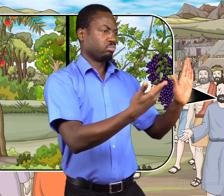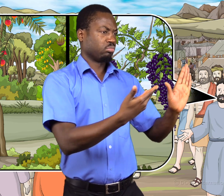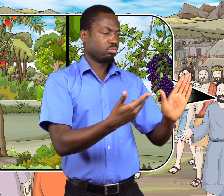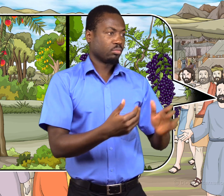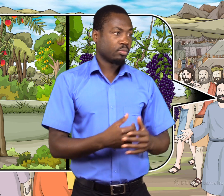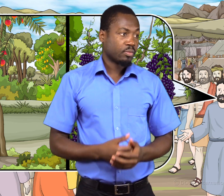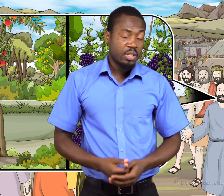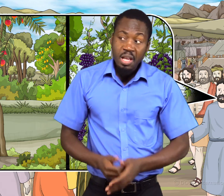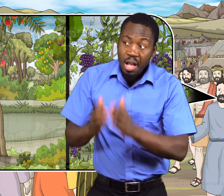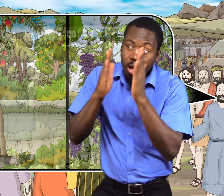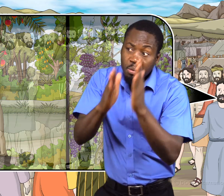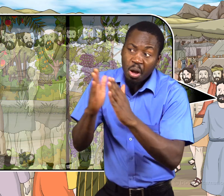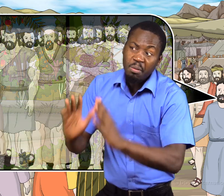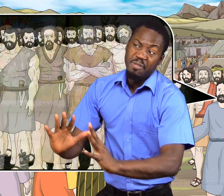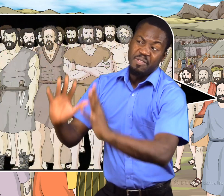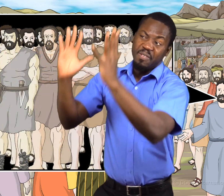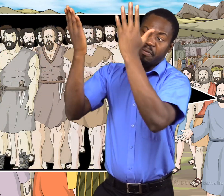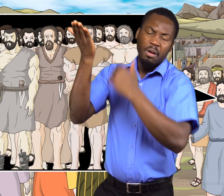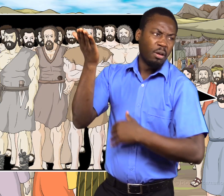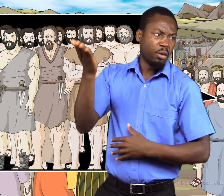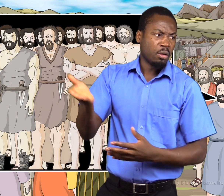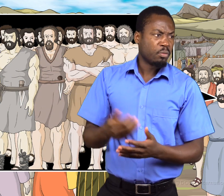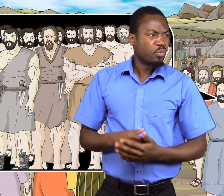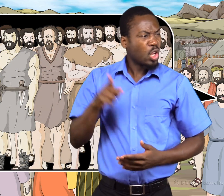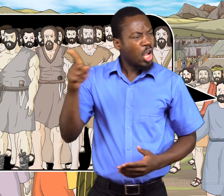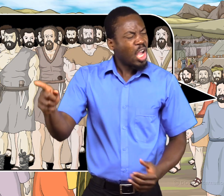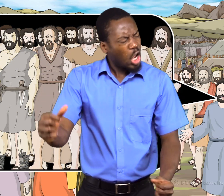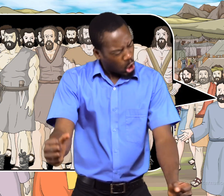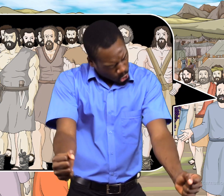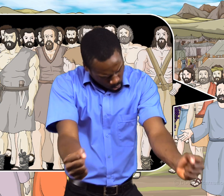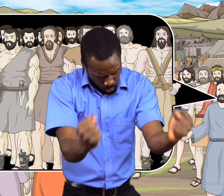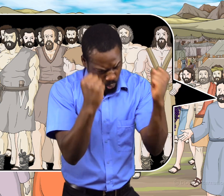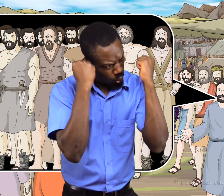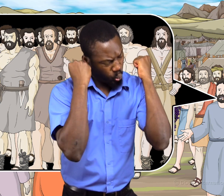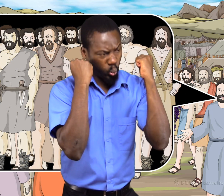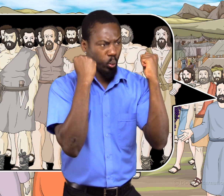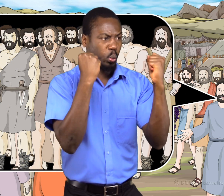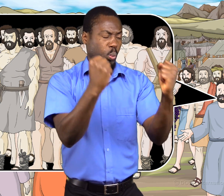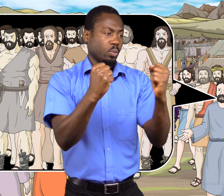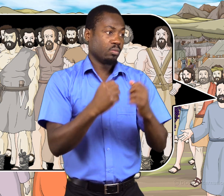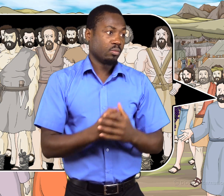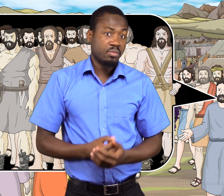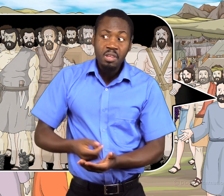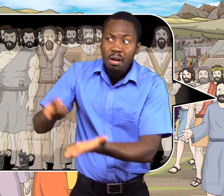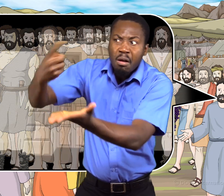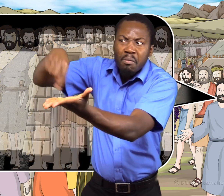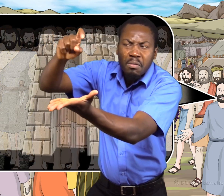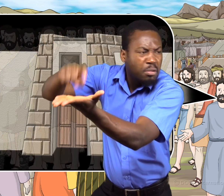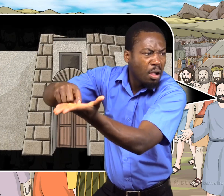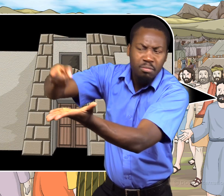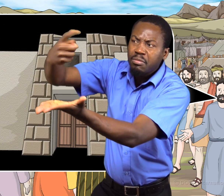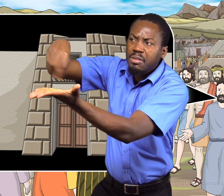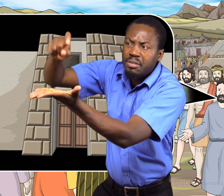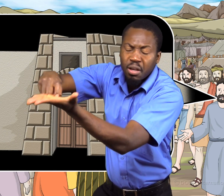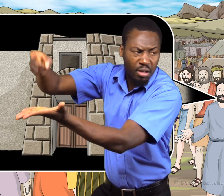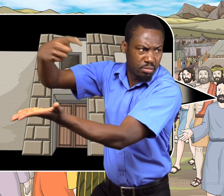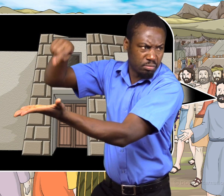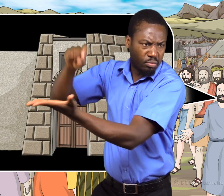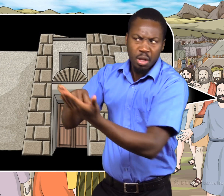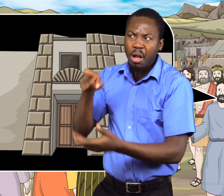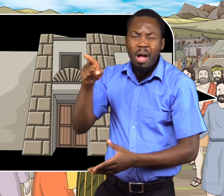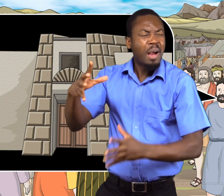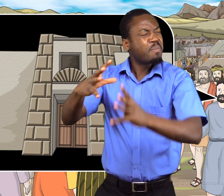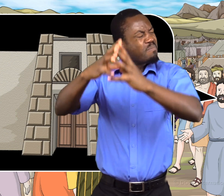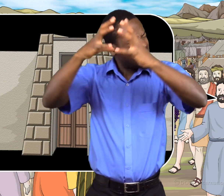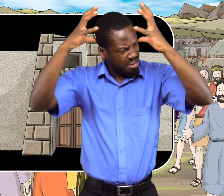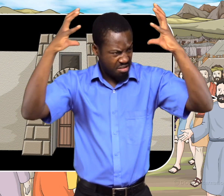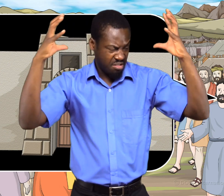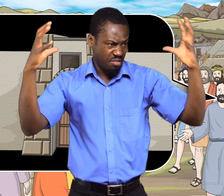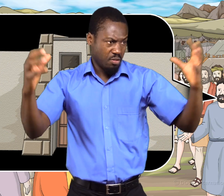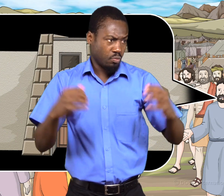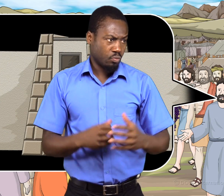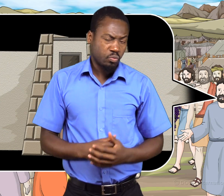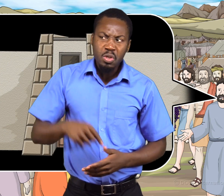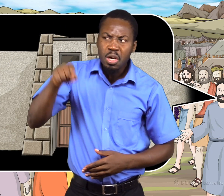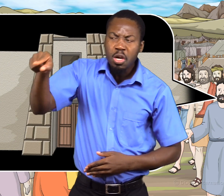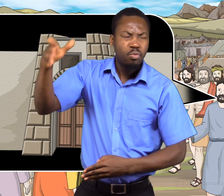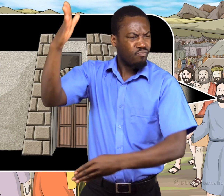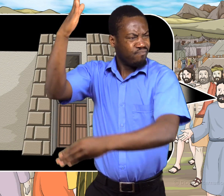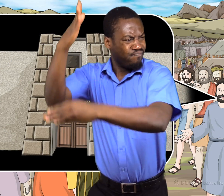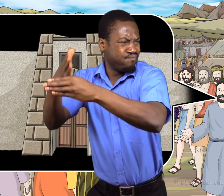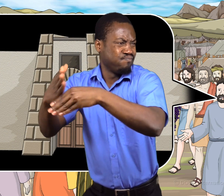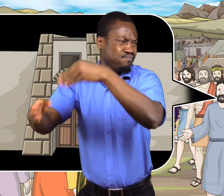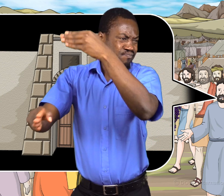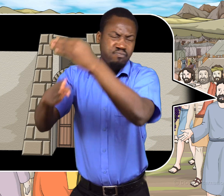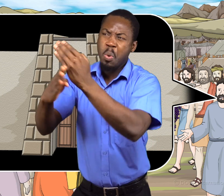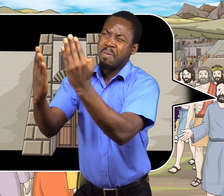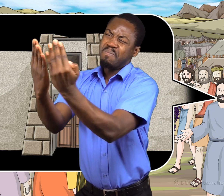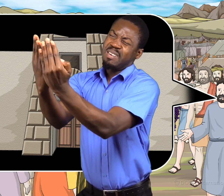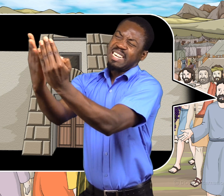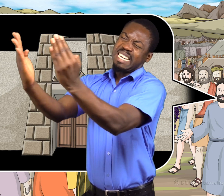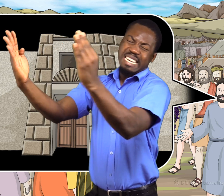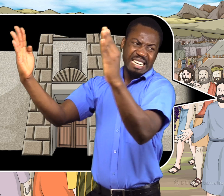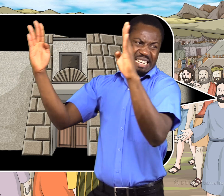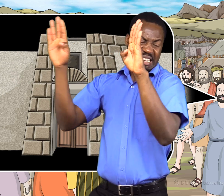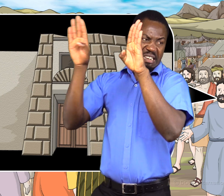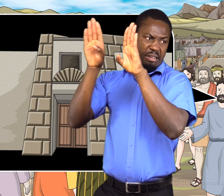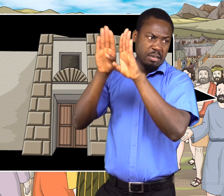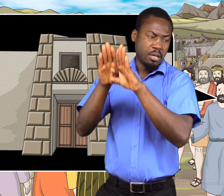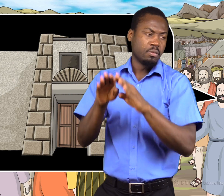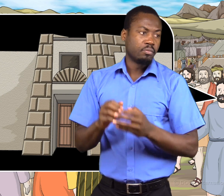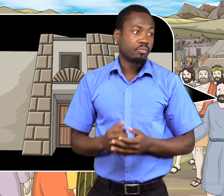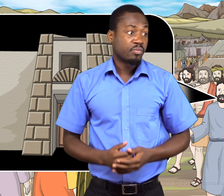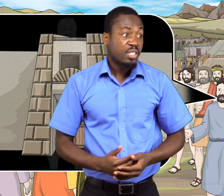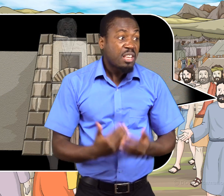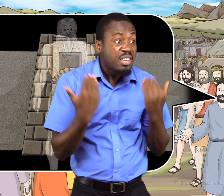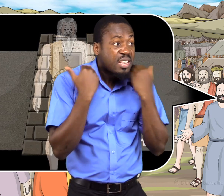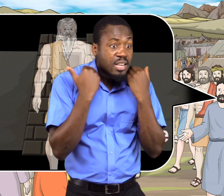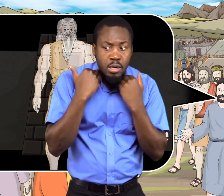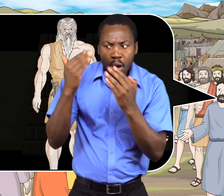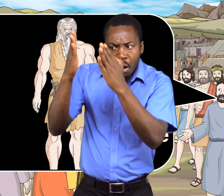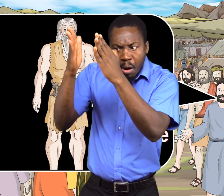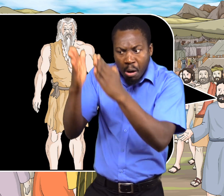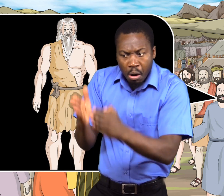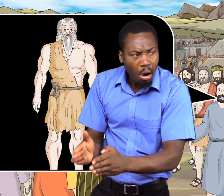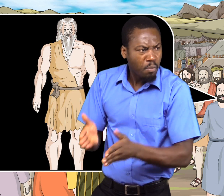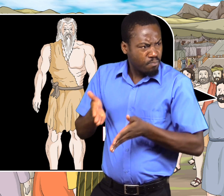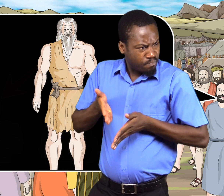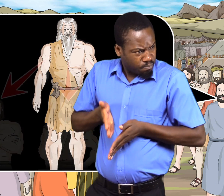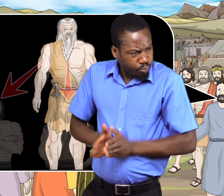Nevertheless, the people living in the land are strong, and the cities are large and fortified.